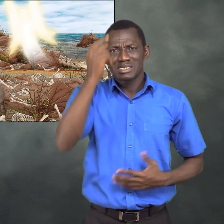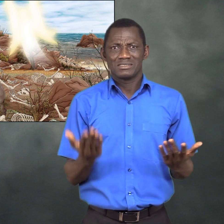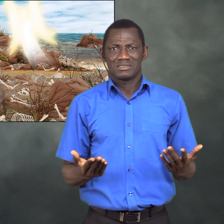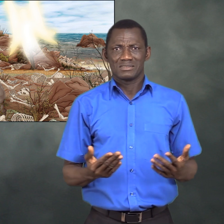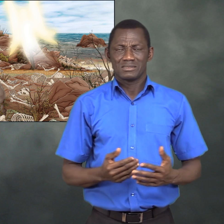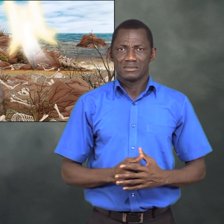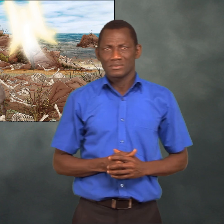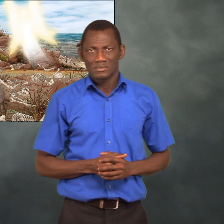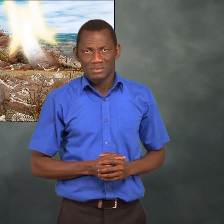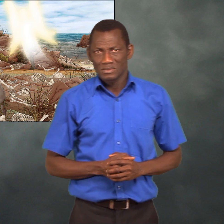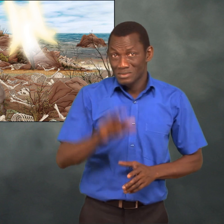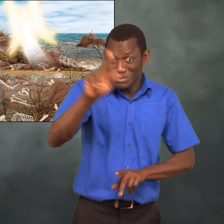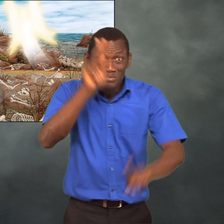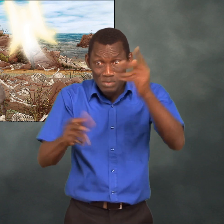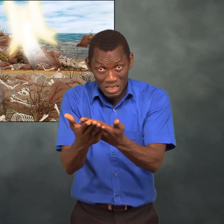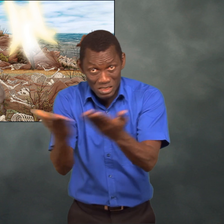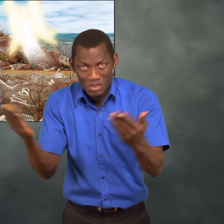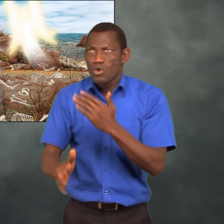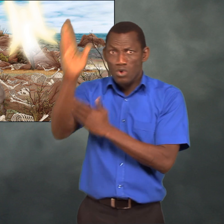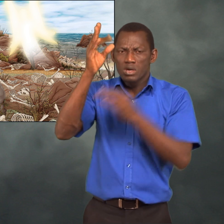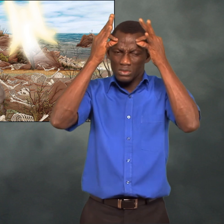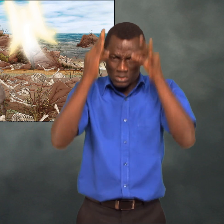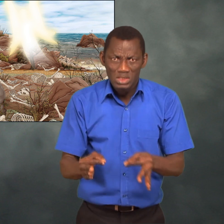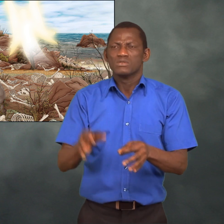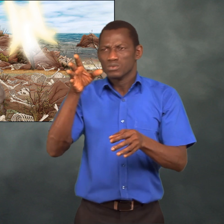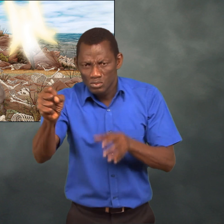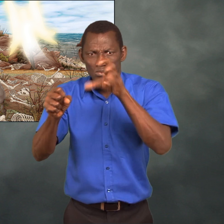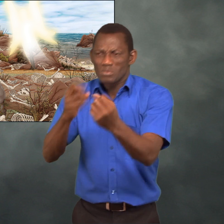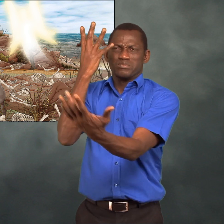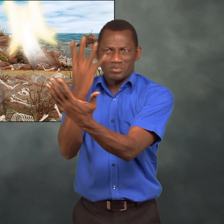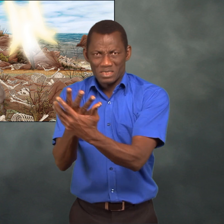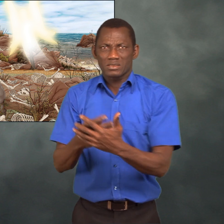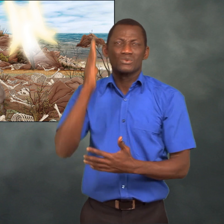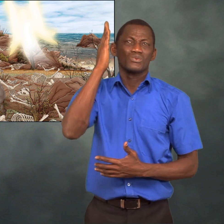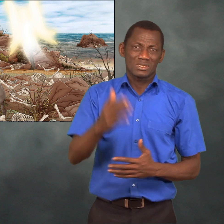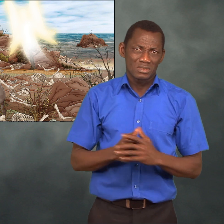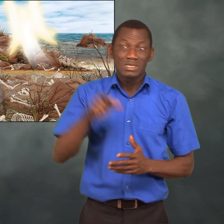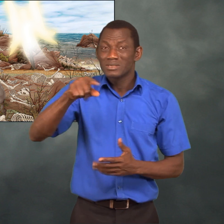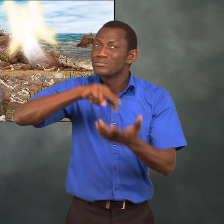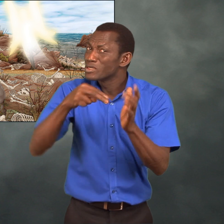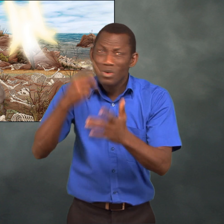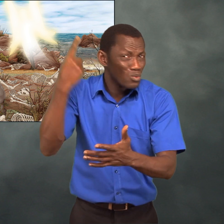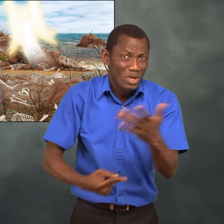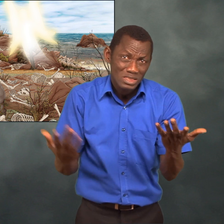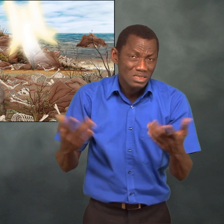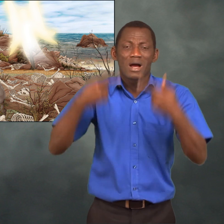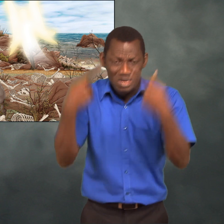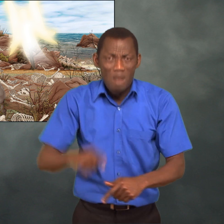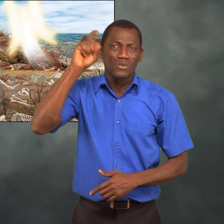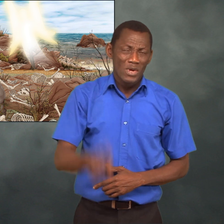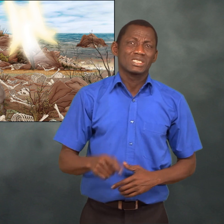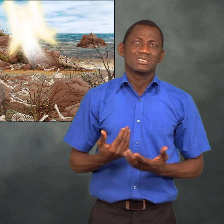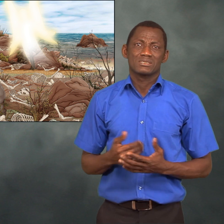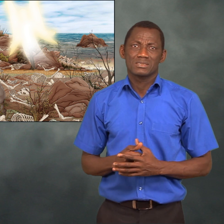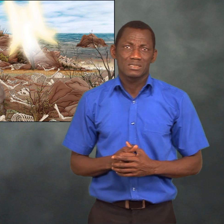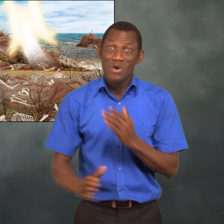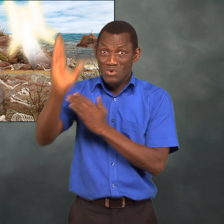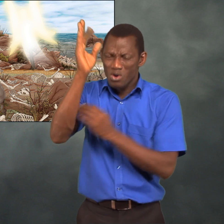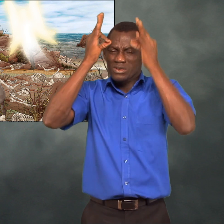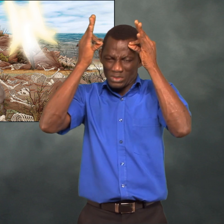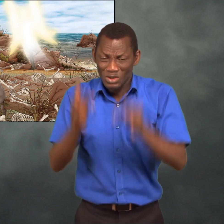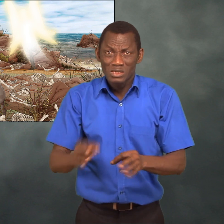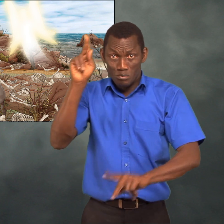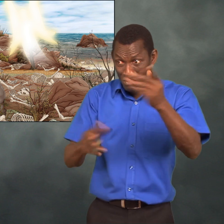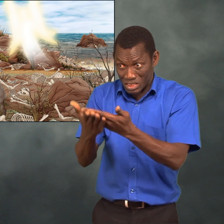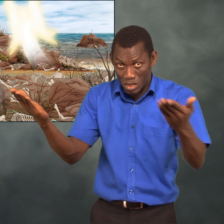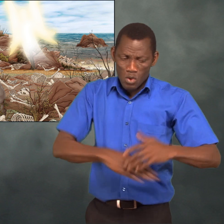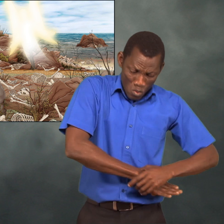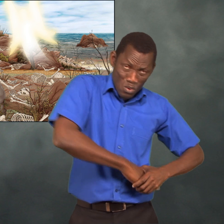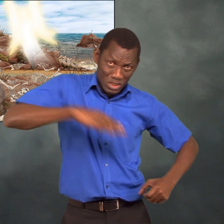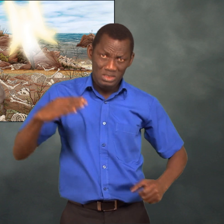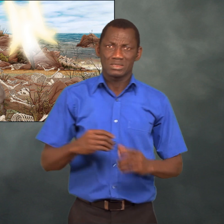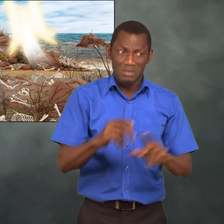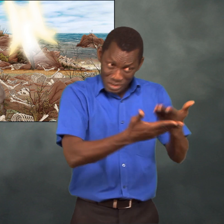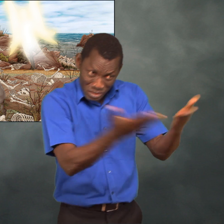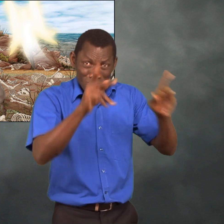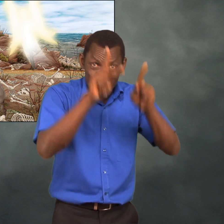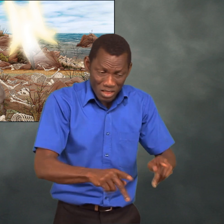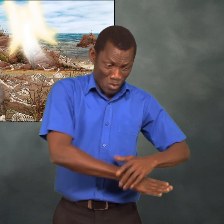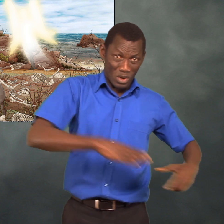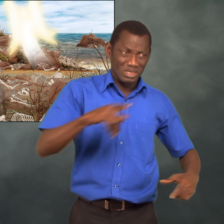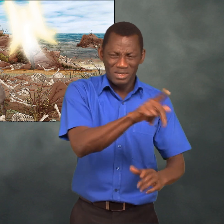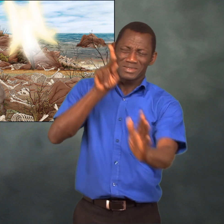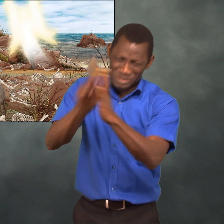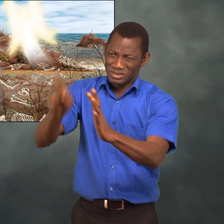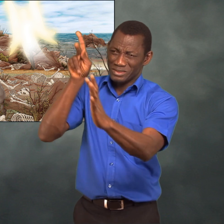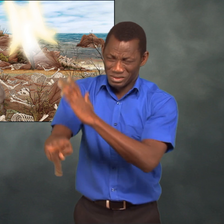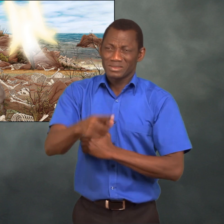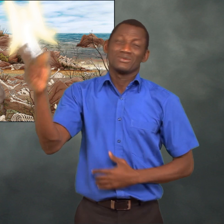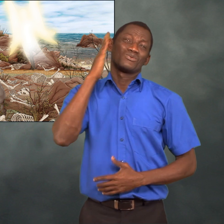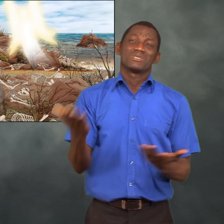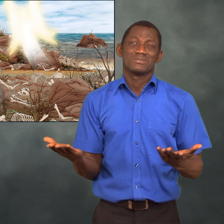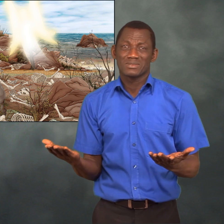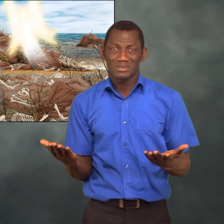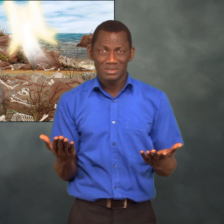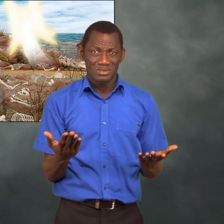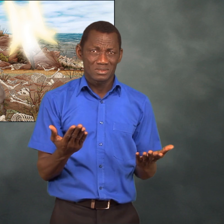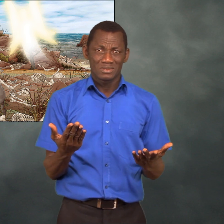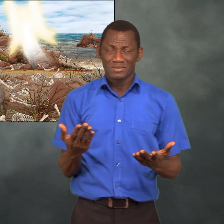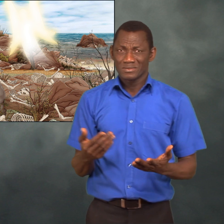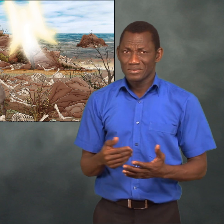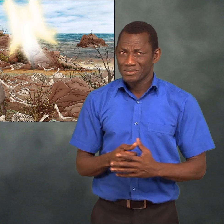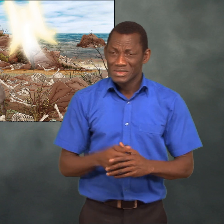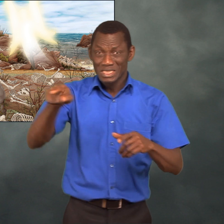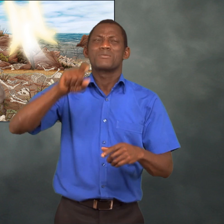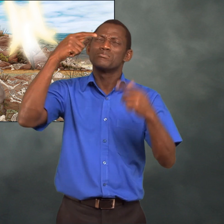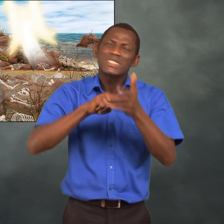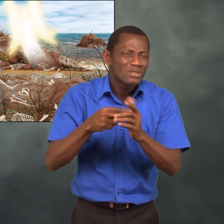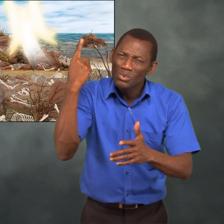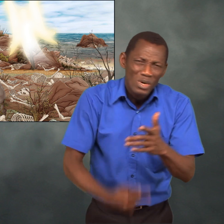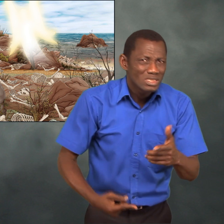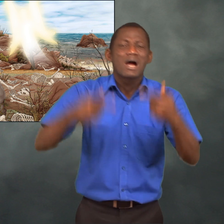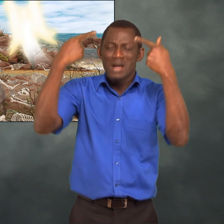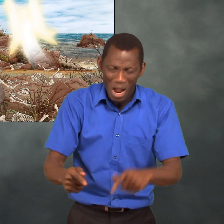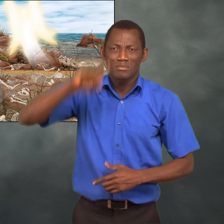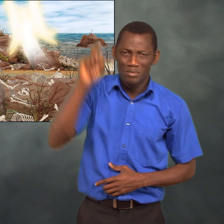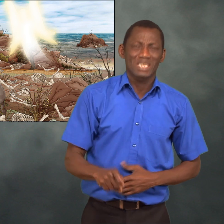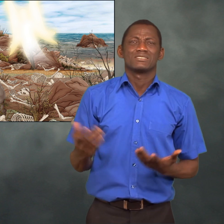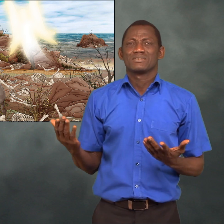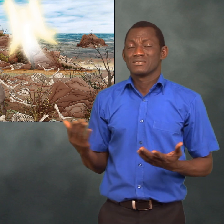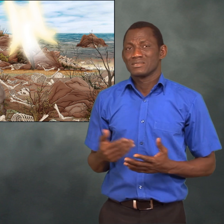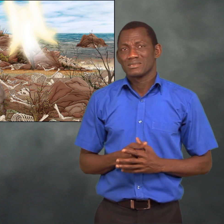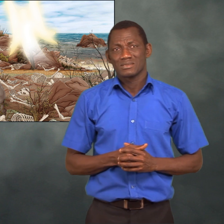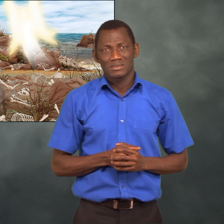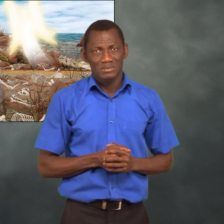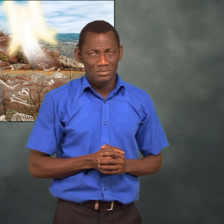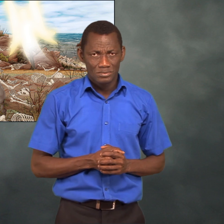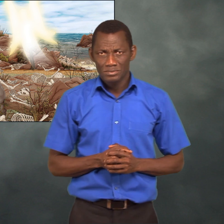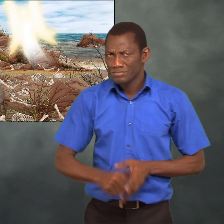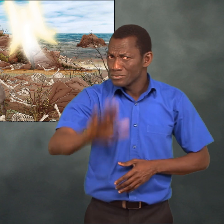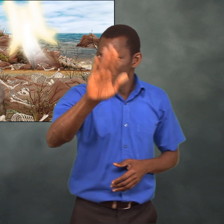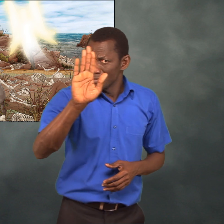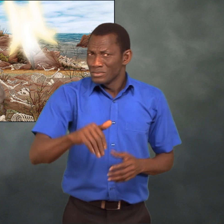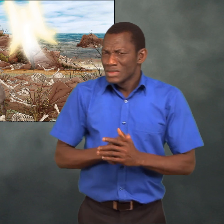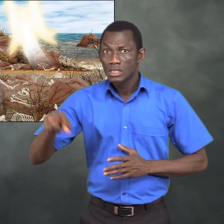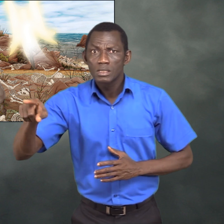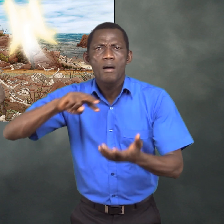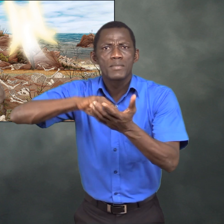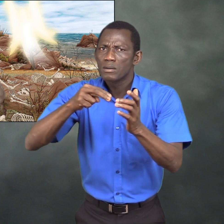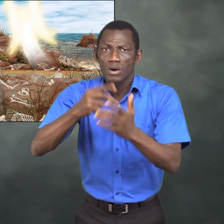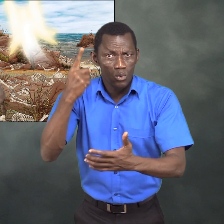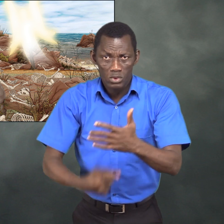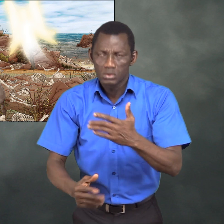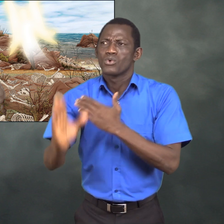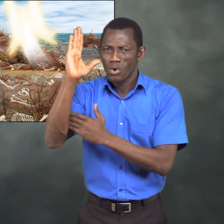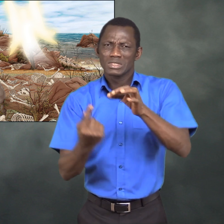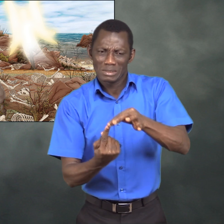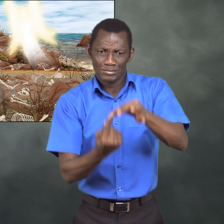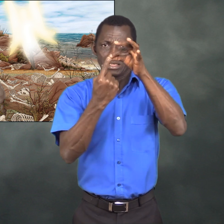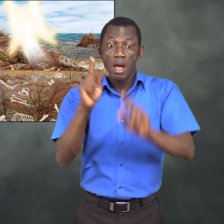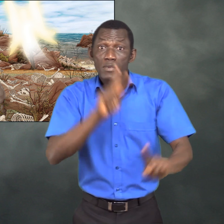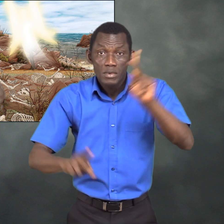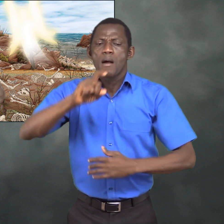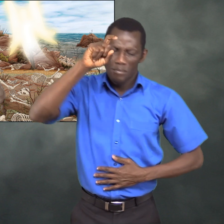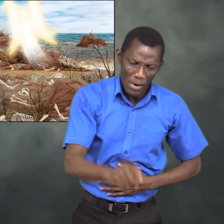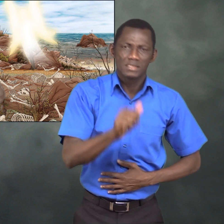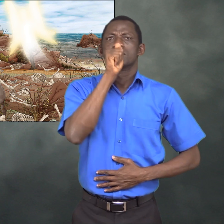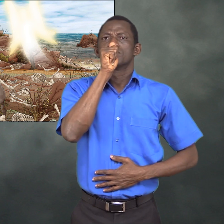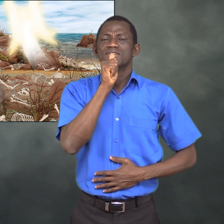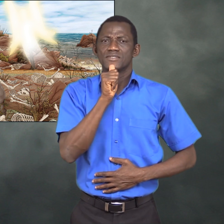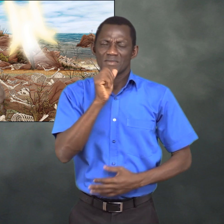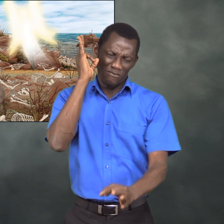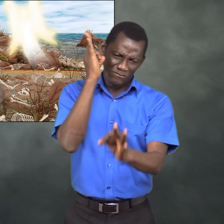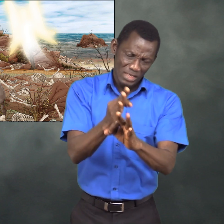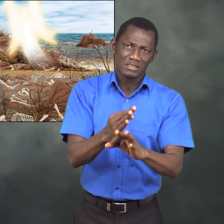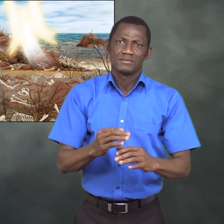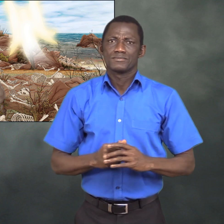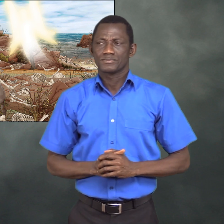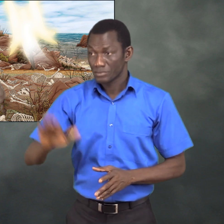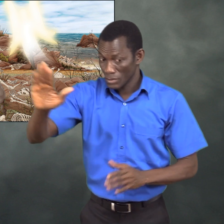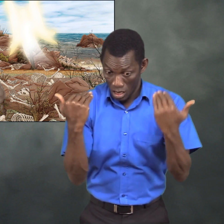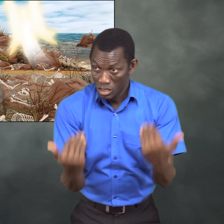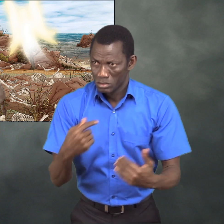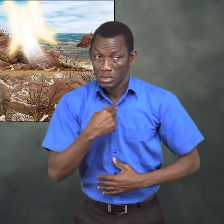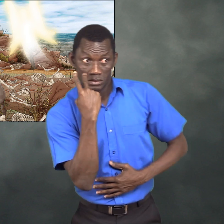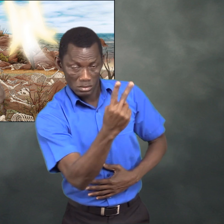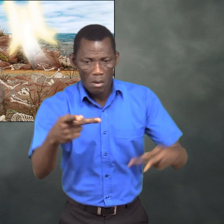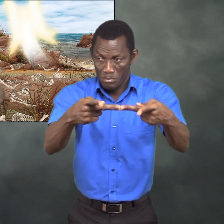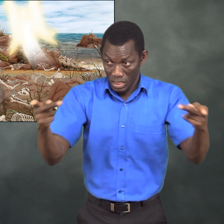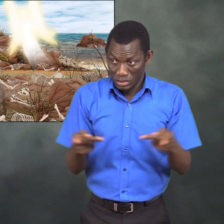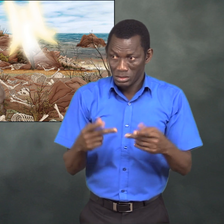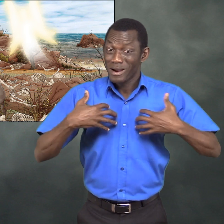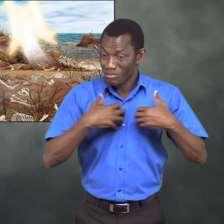if anyone is to die by the sword, by the sword he must be killed.” Here is a call for the perseverance and faith of the saints.